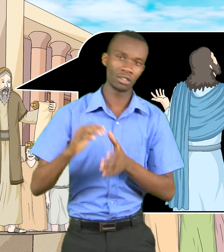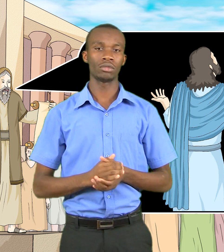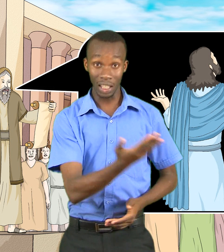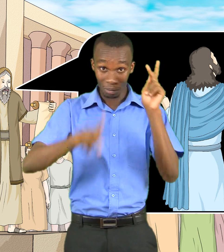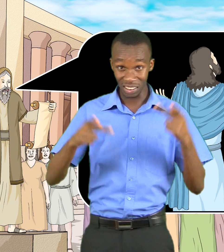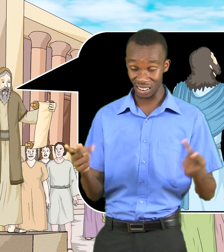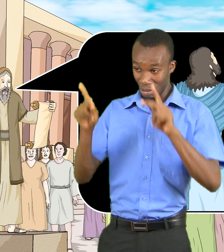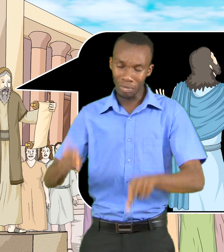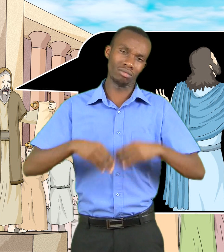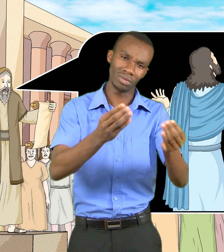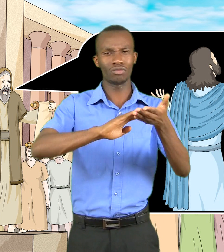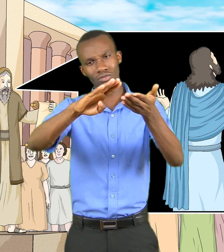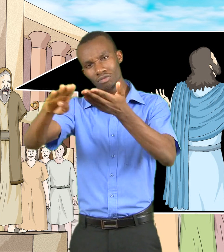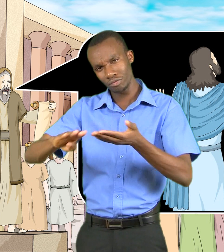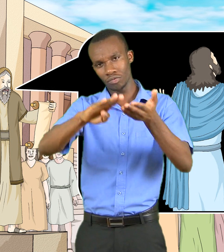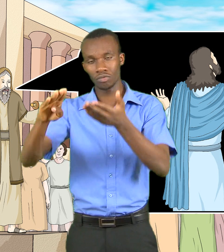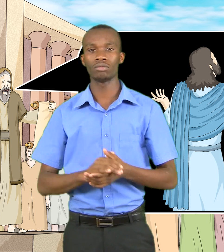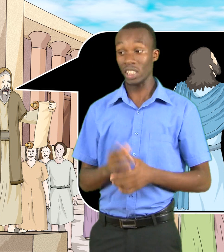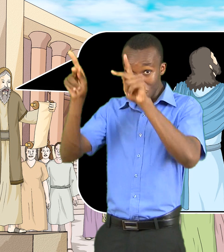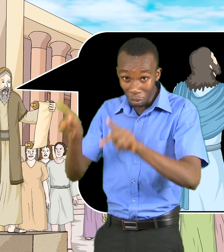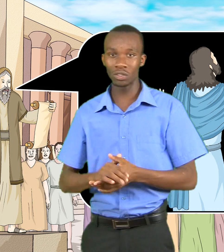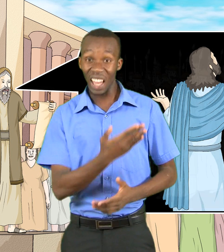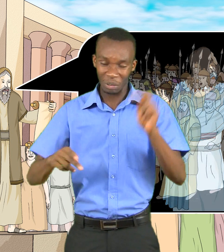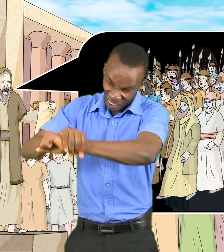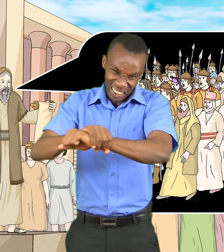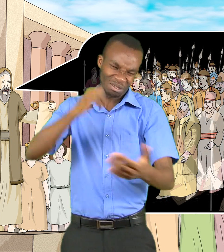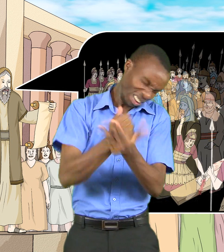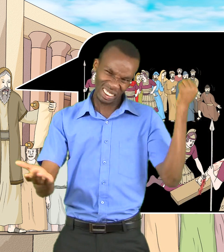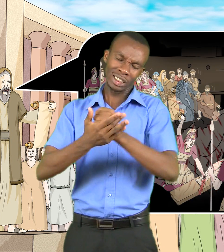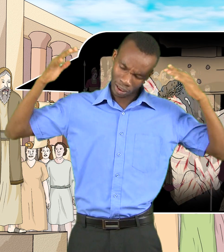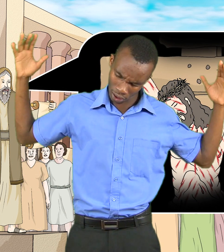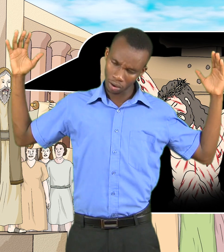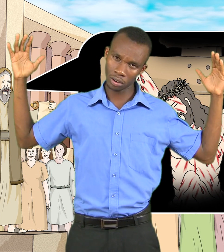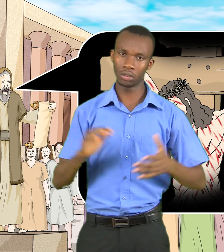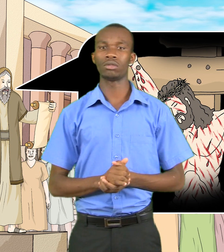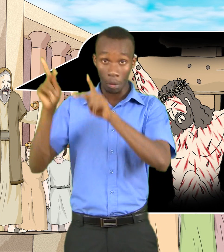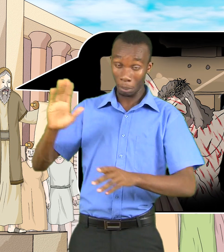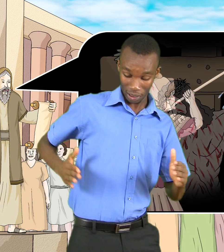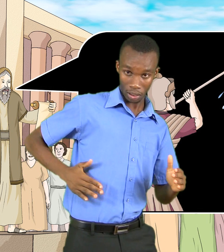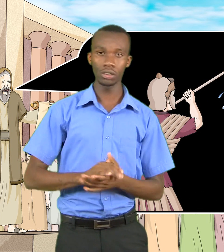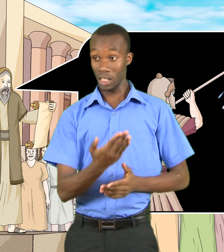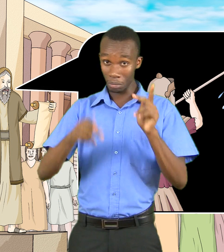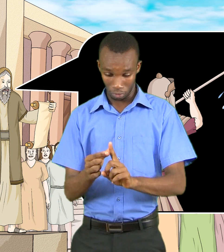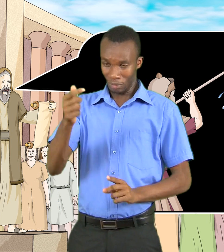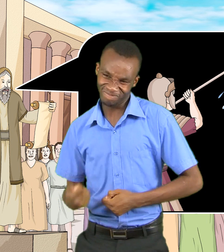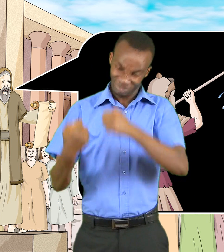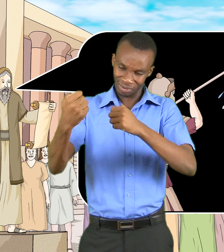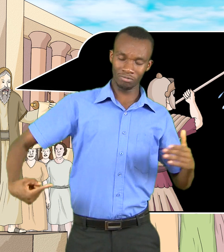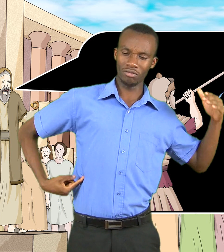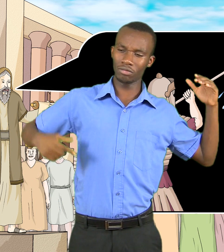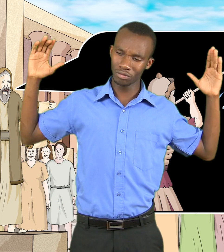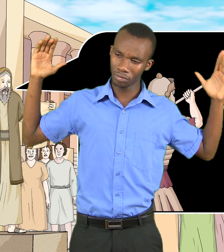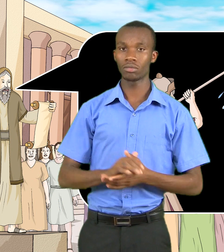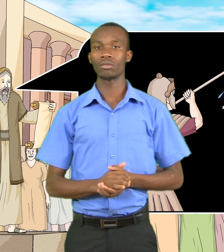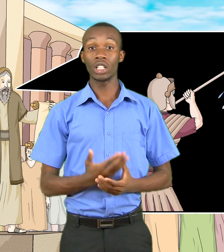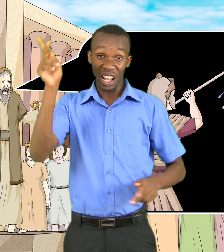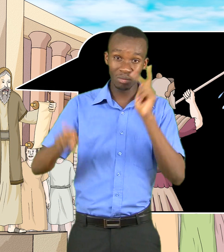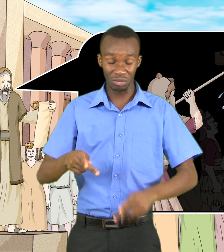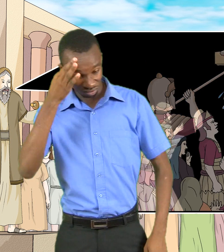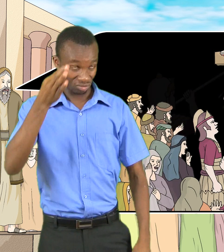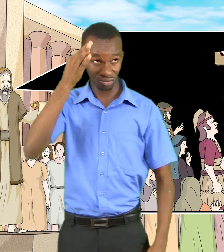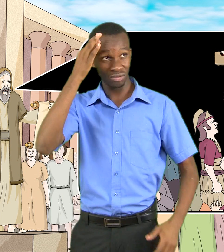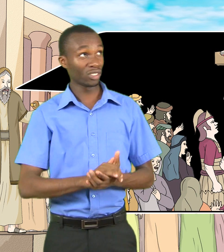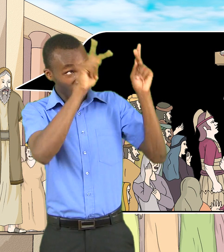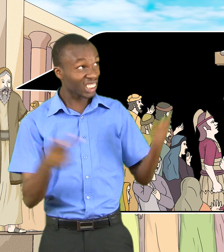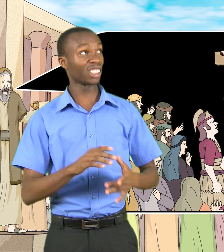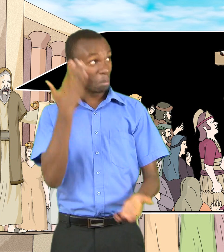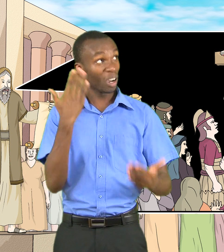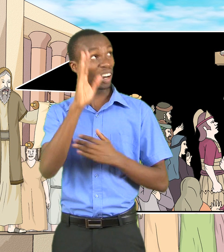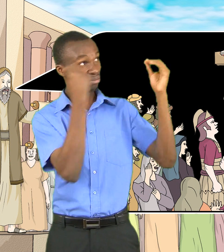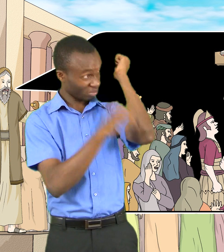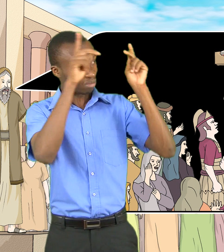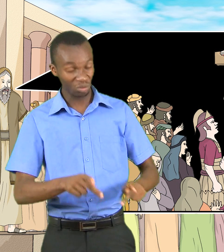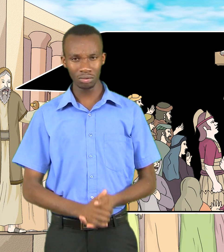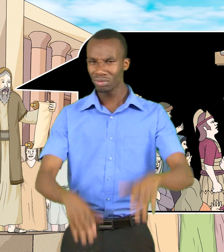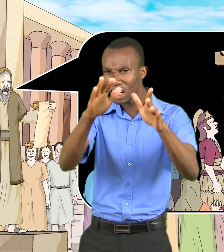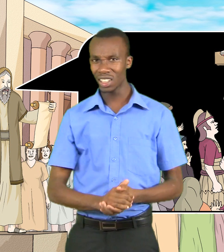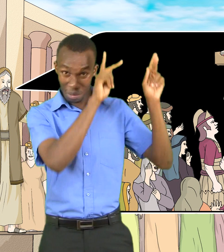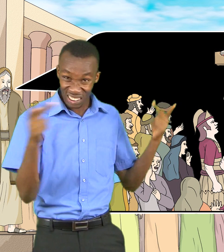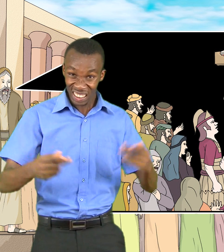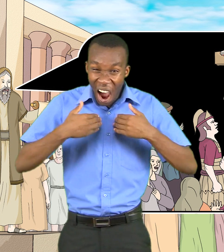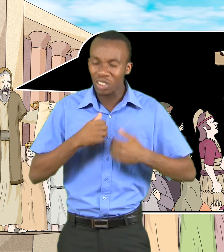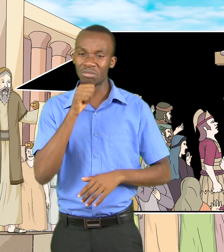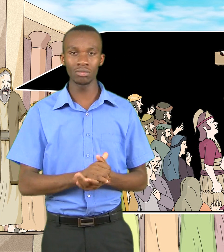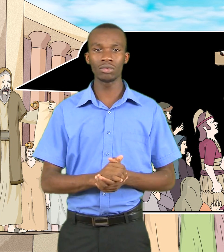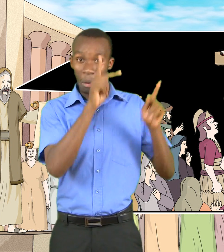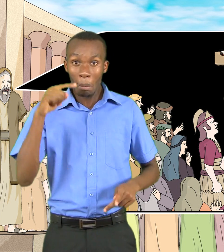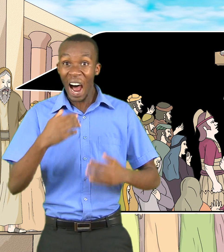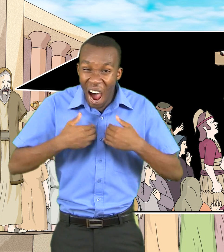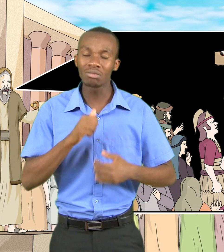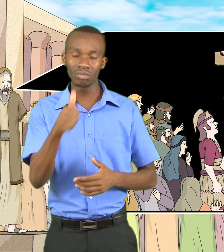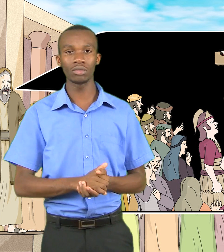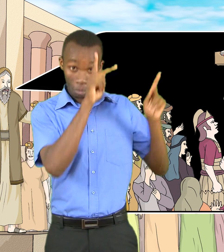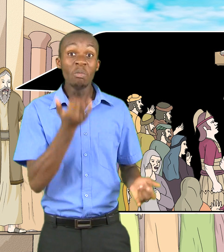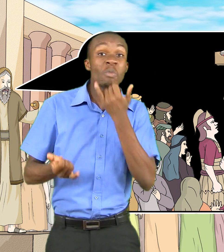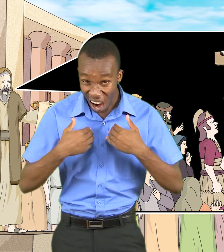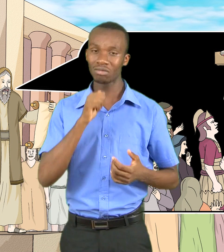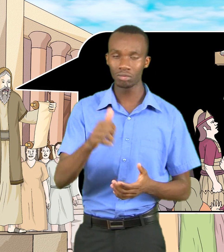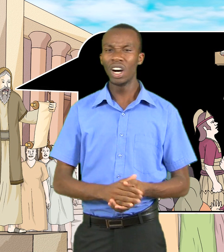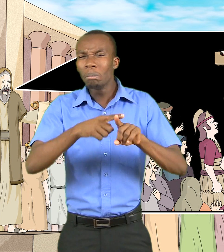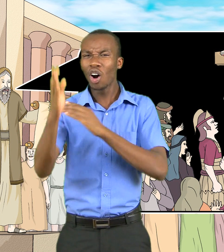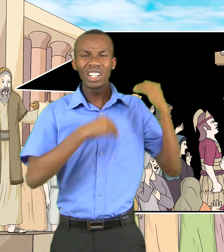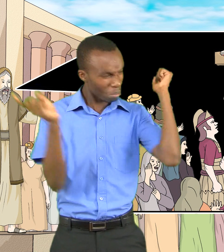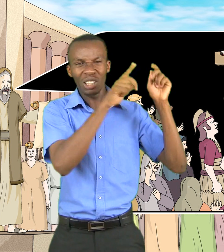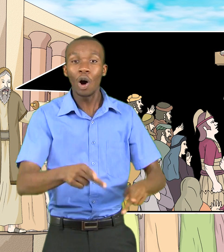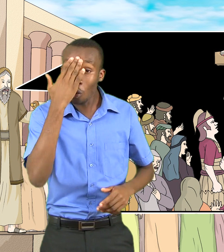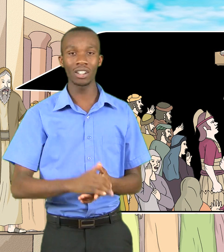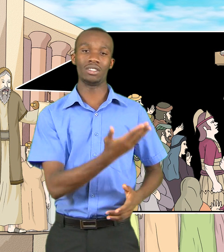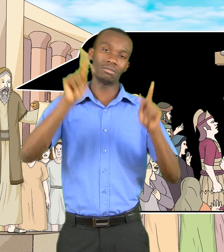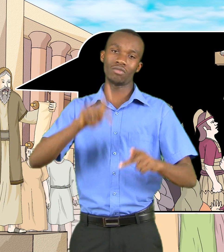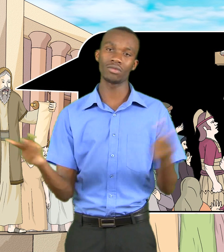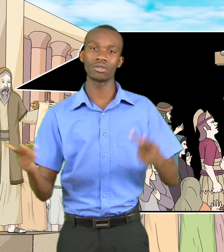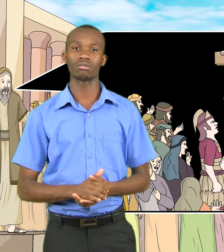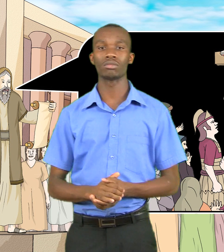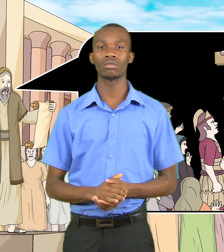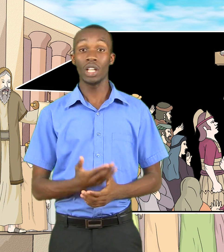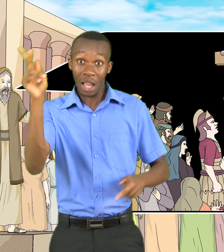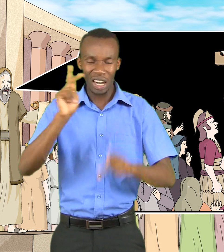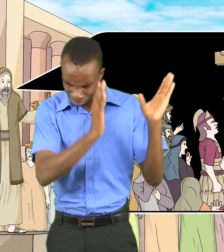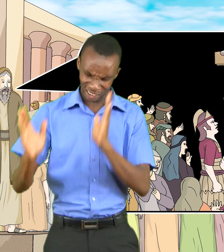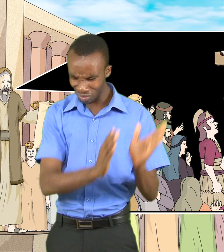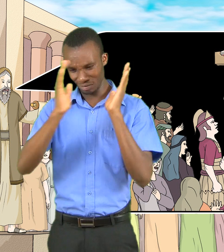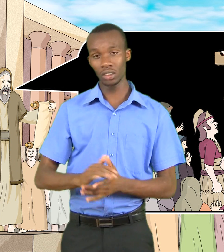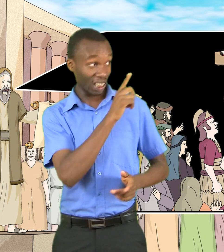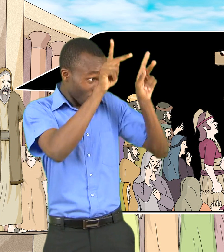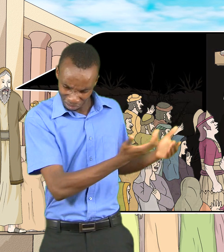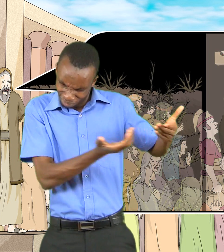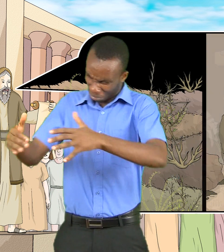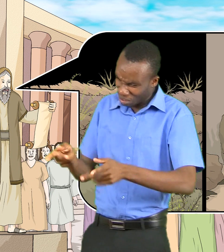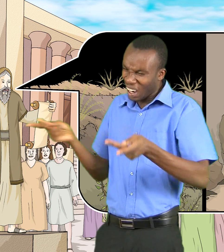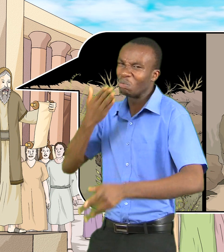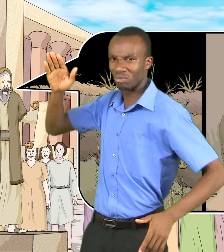By oppression and judgment He was taken away, and who can recount His descendants? For He was cut off from the land of the living; He was stricken for the transgression of My people.